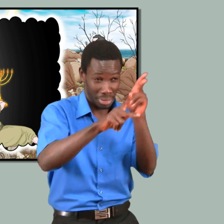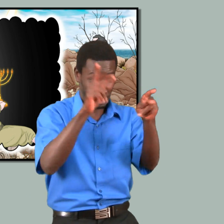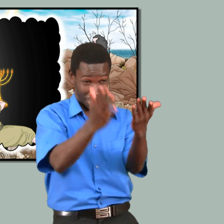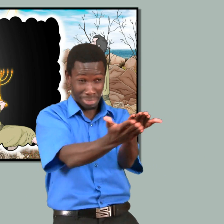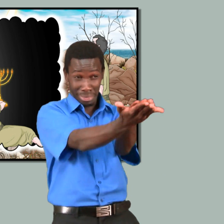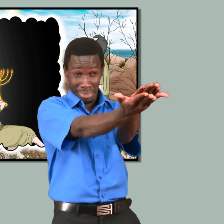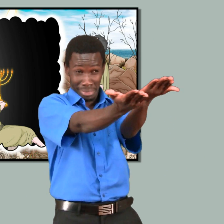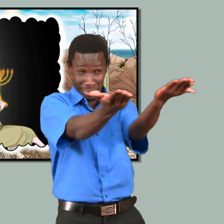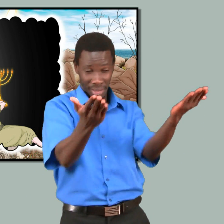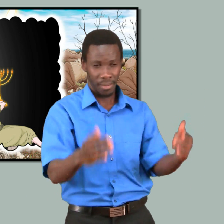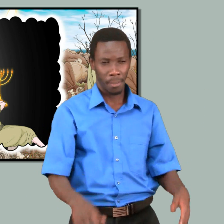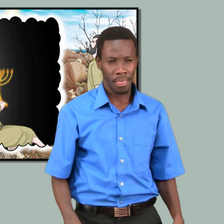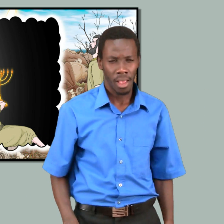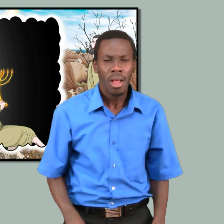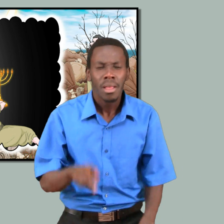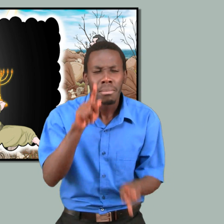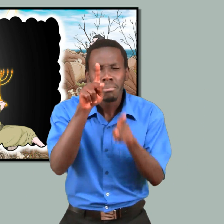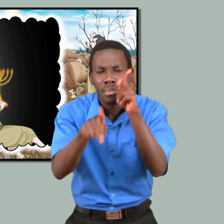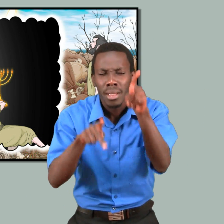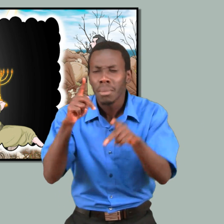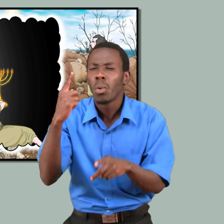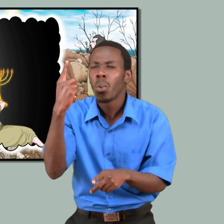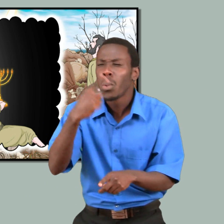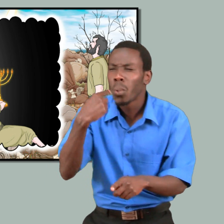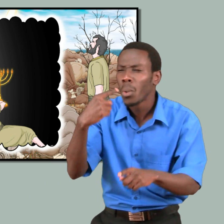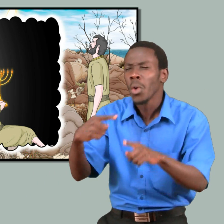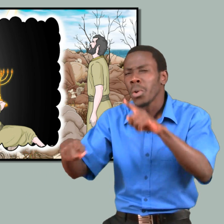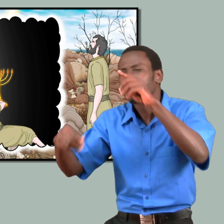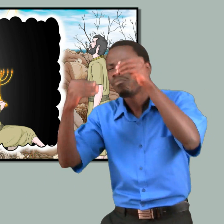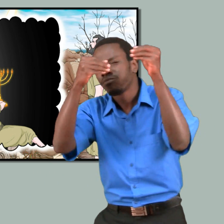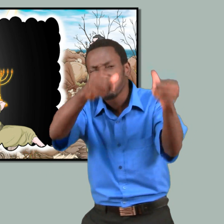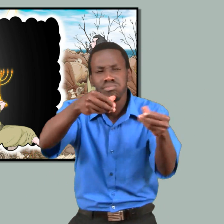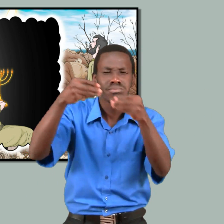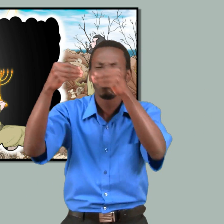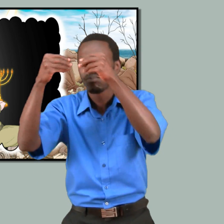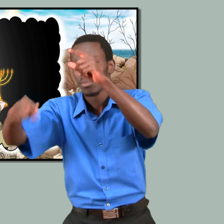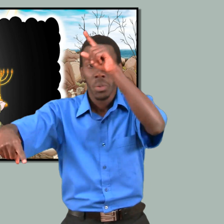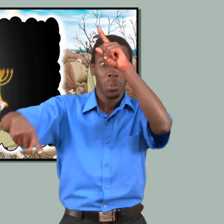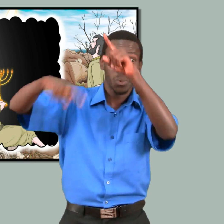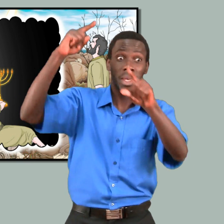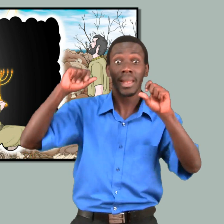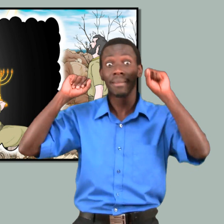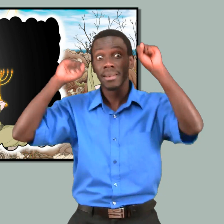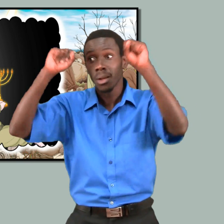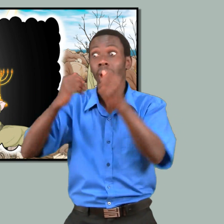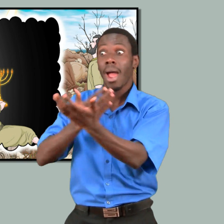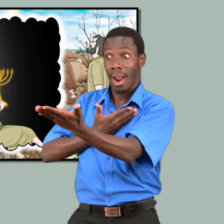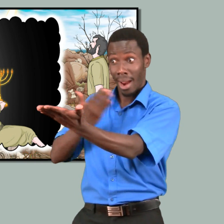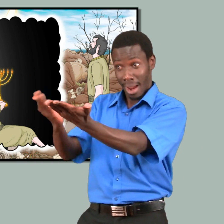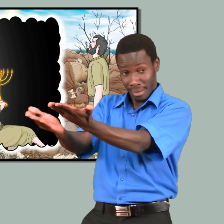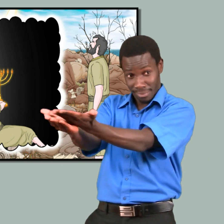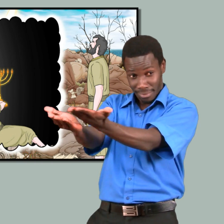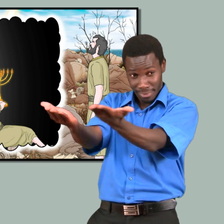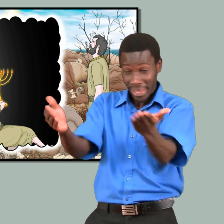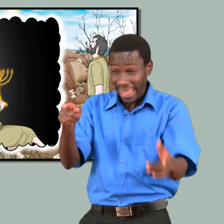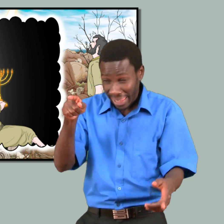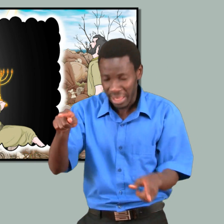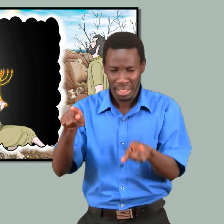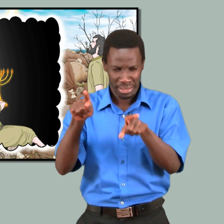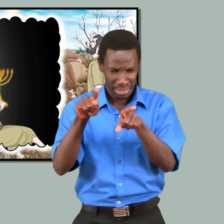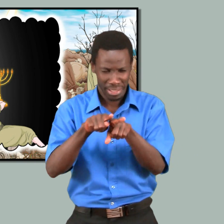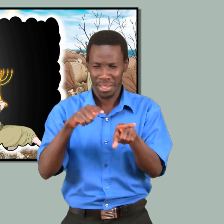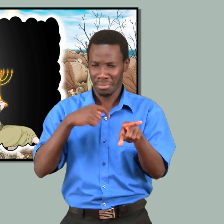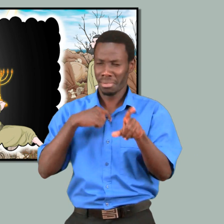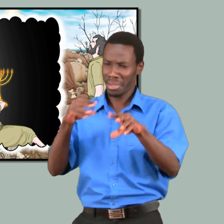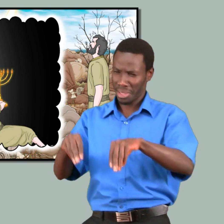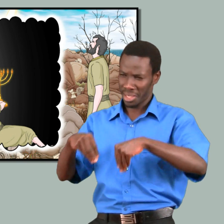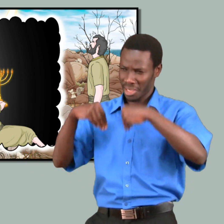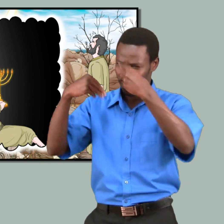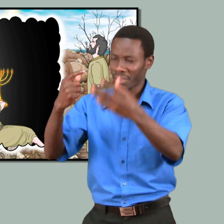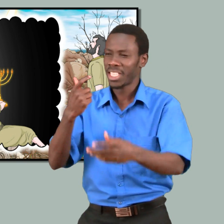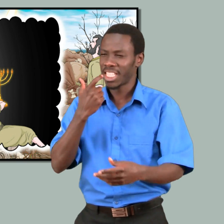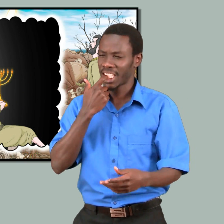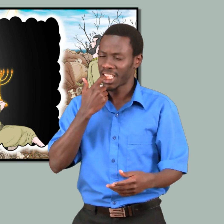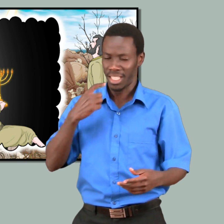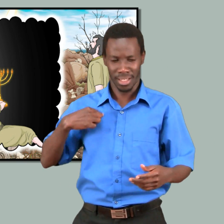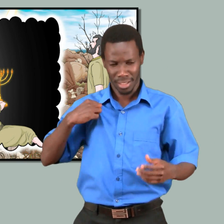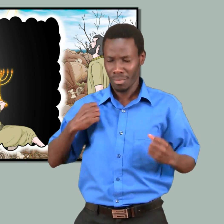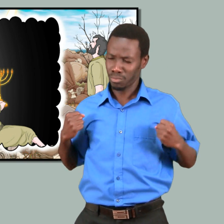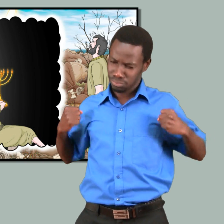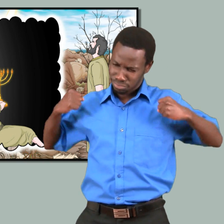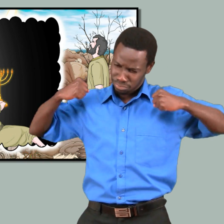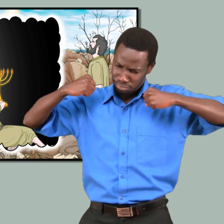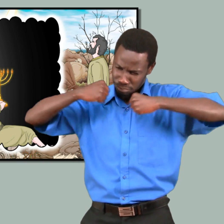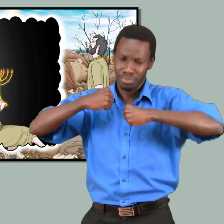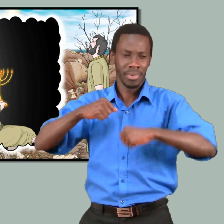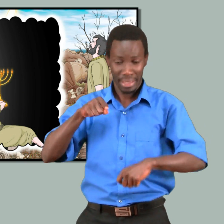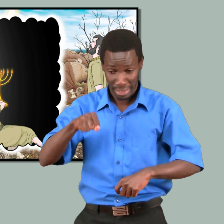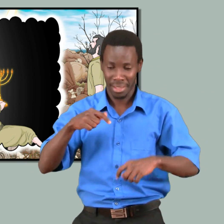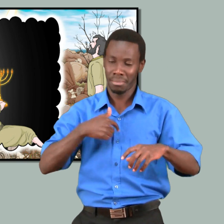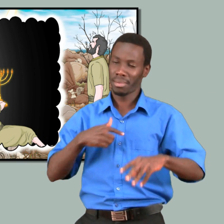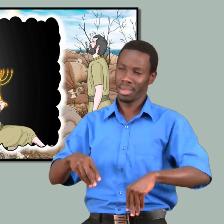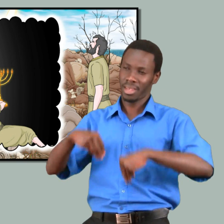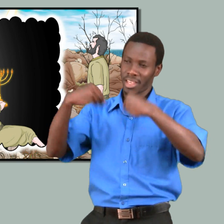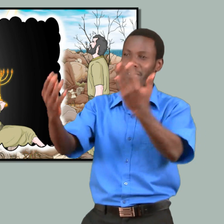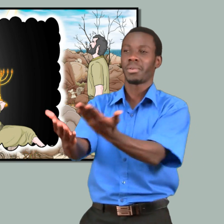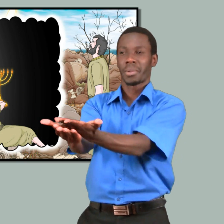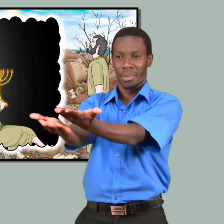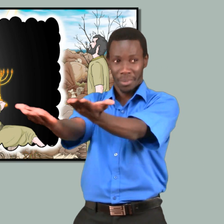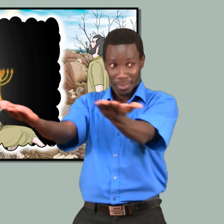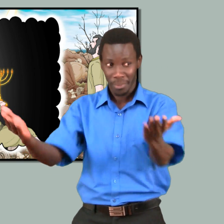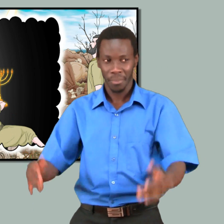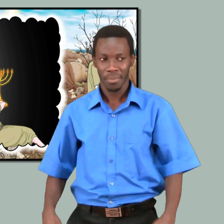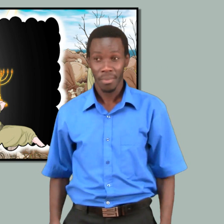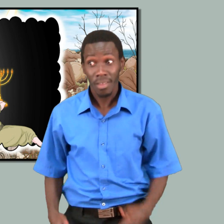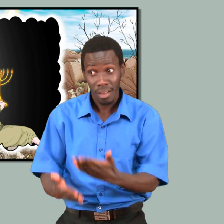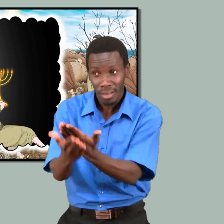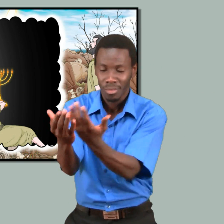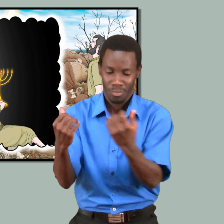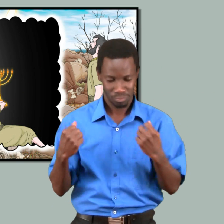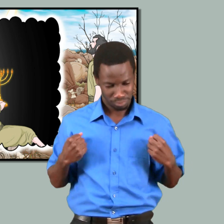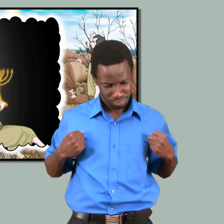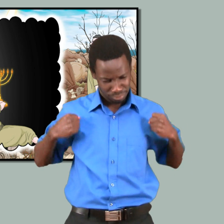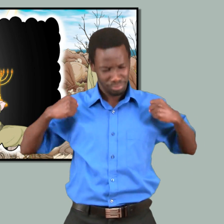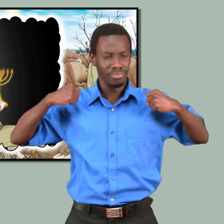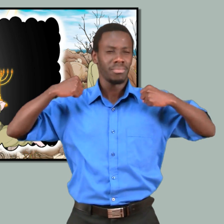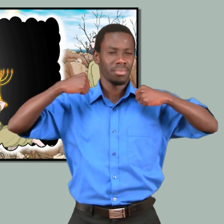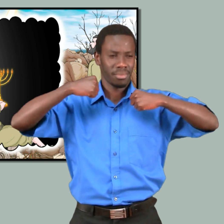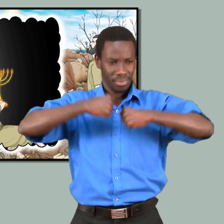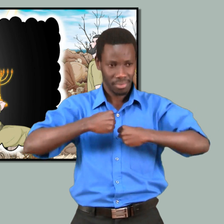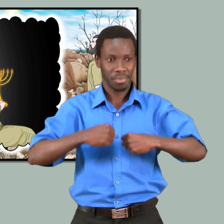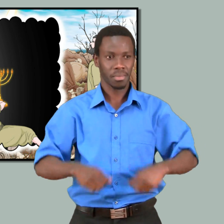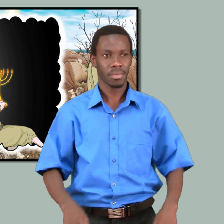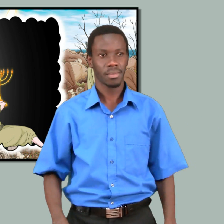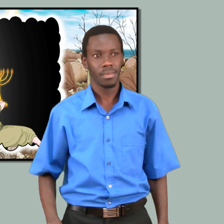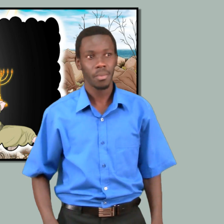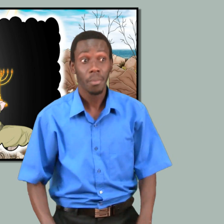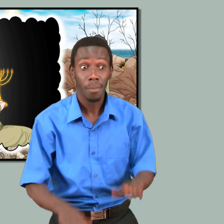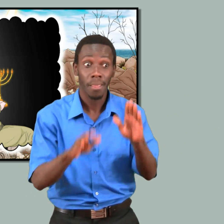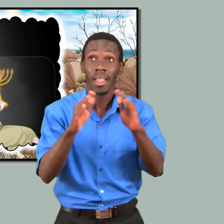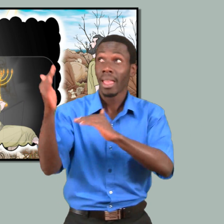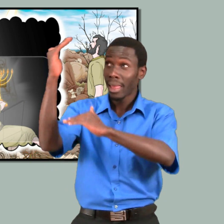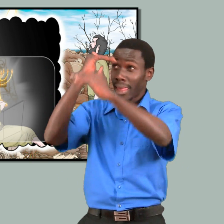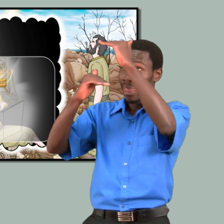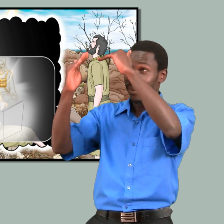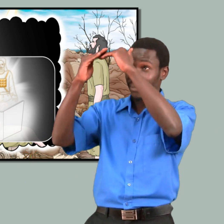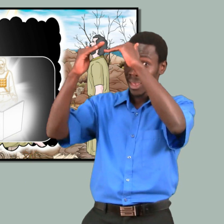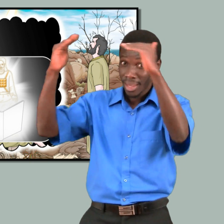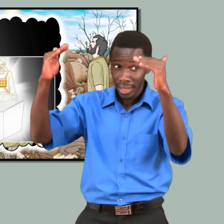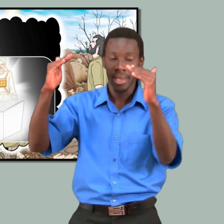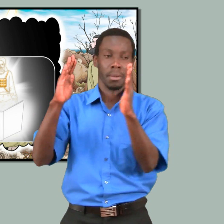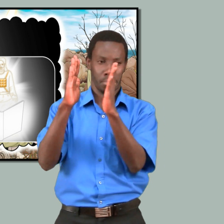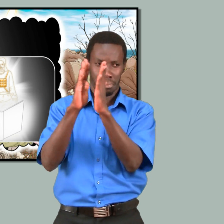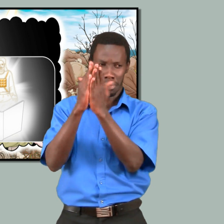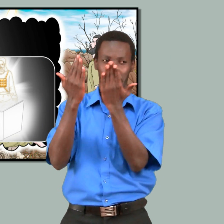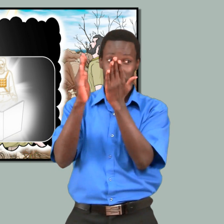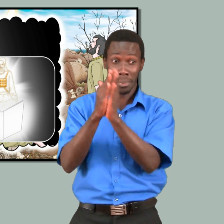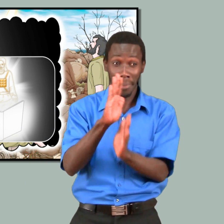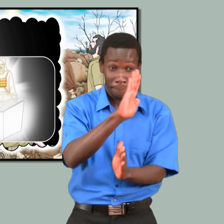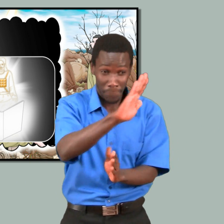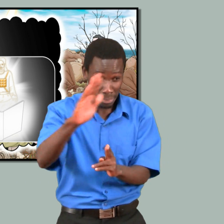Like them, he who overcomes will be dressed in white.